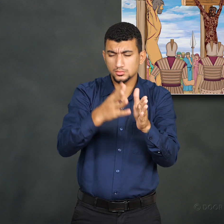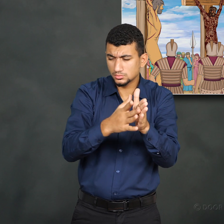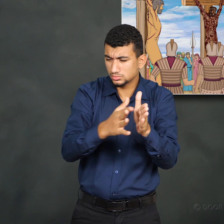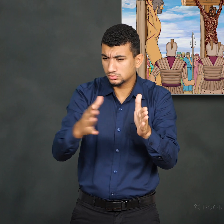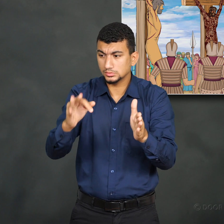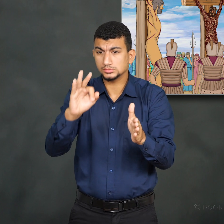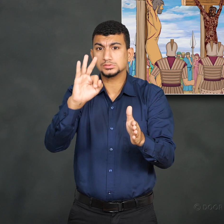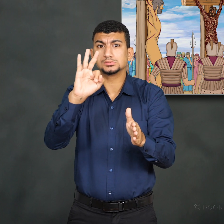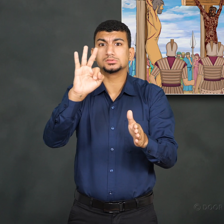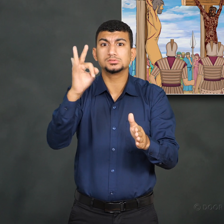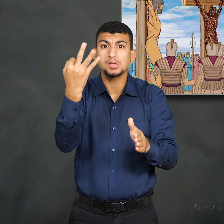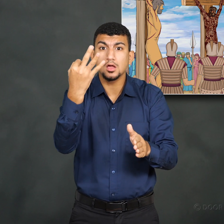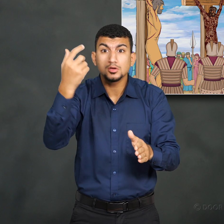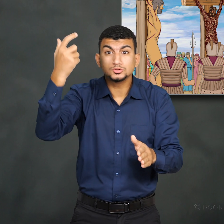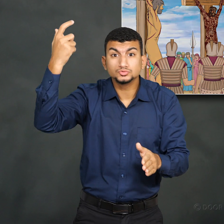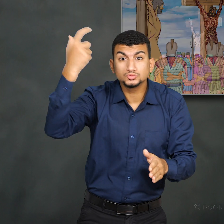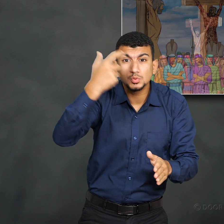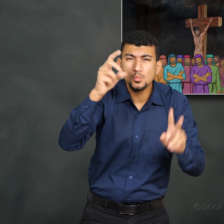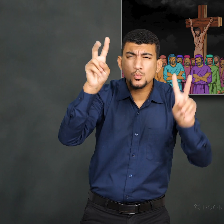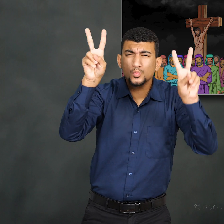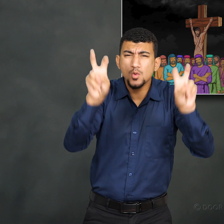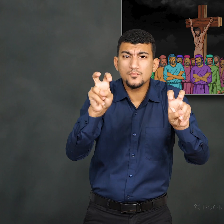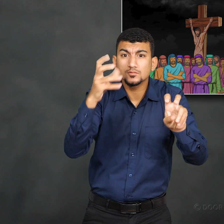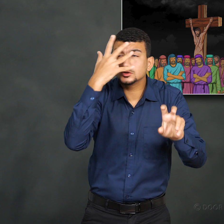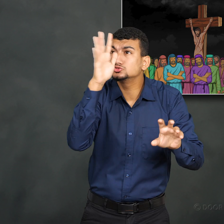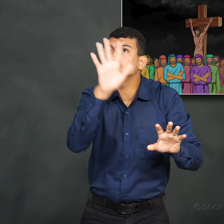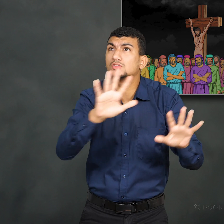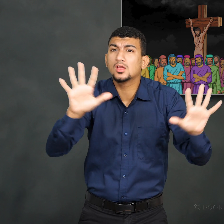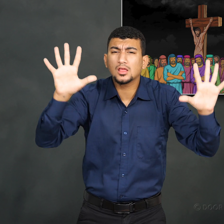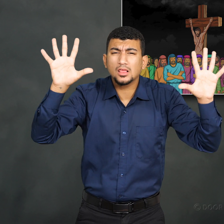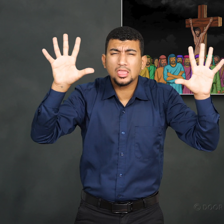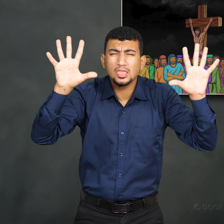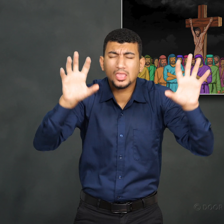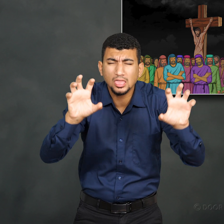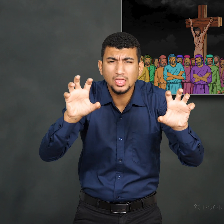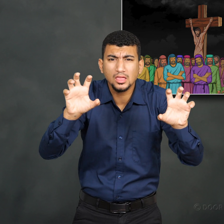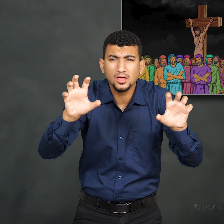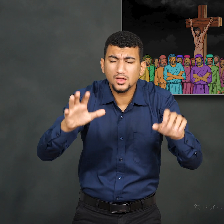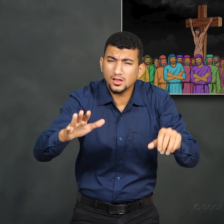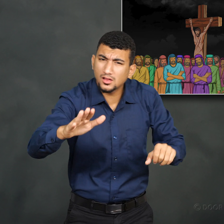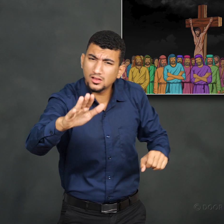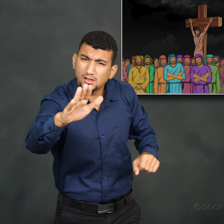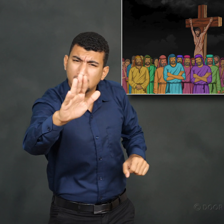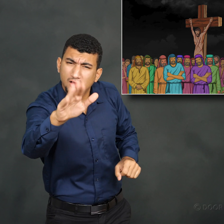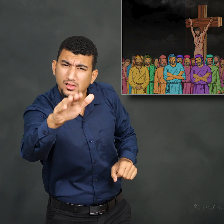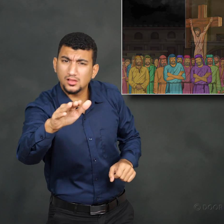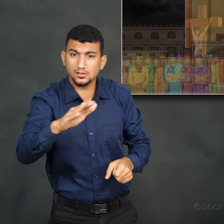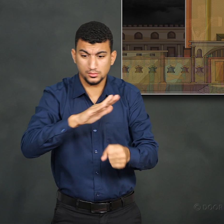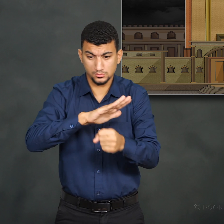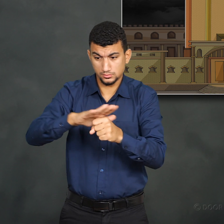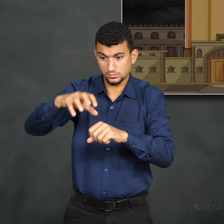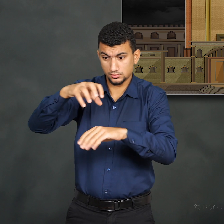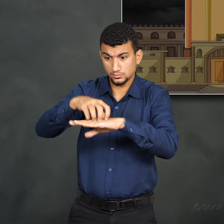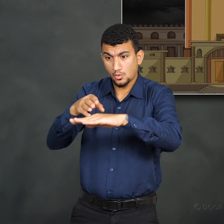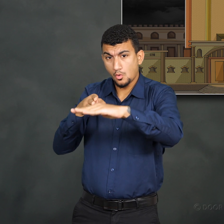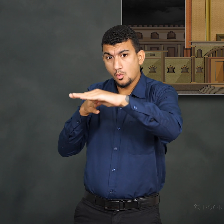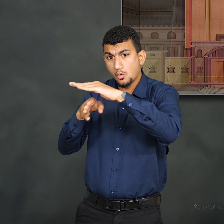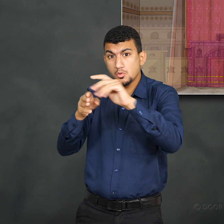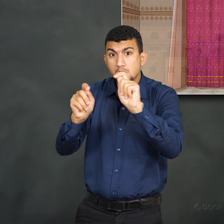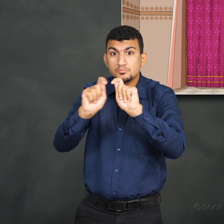It was now about the sixth hour, and darkness came over all the land until the ninth hour.